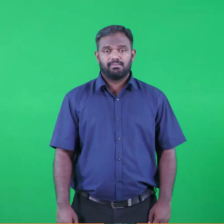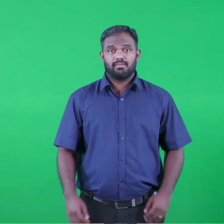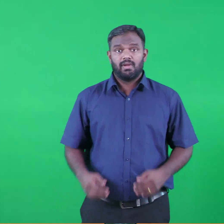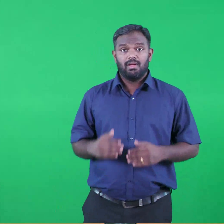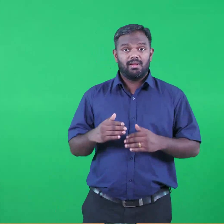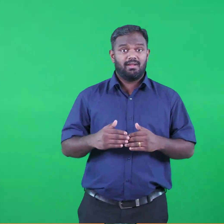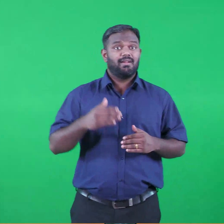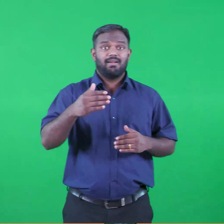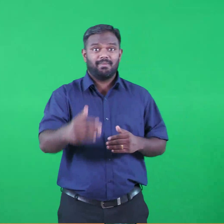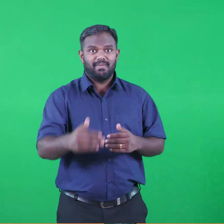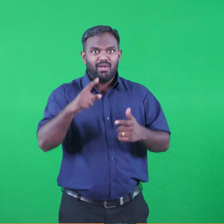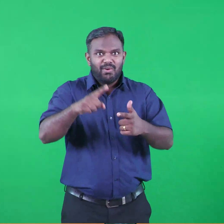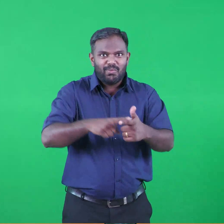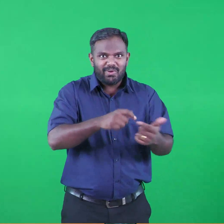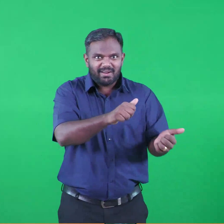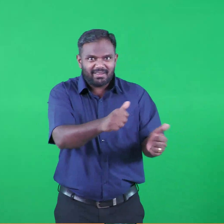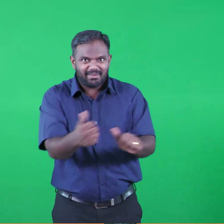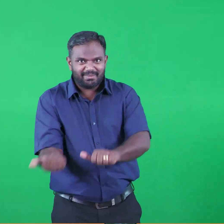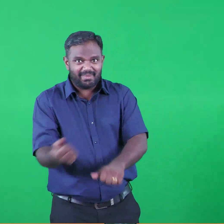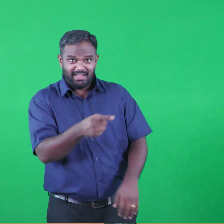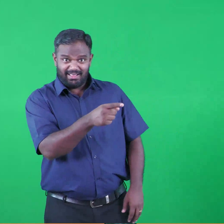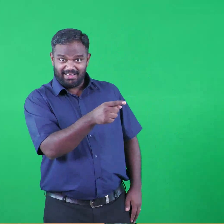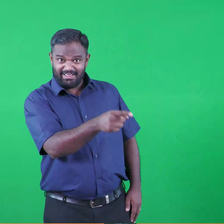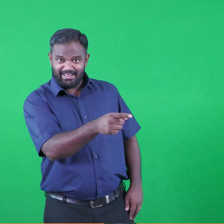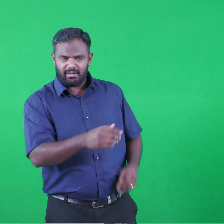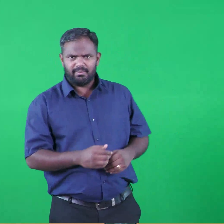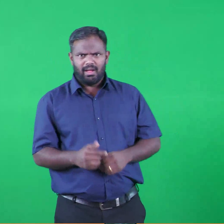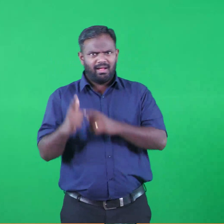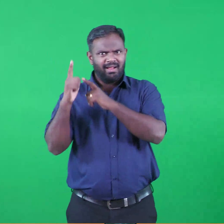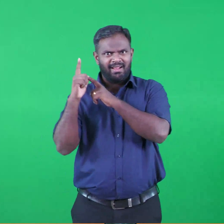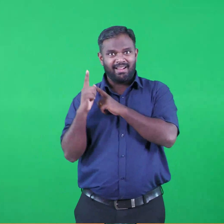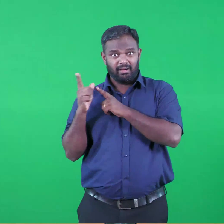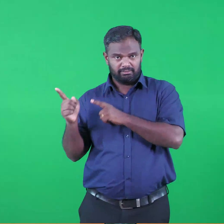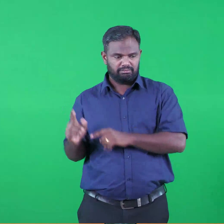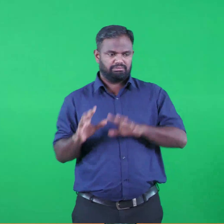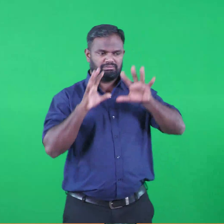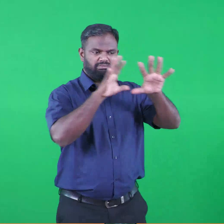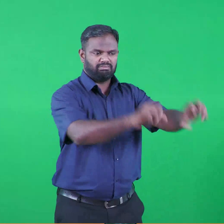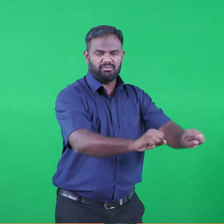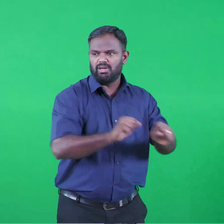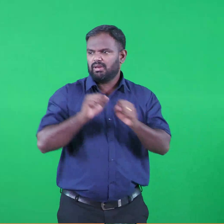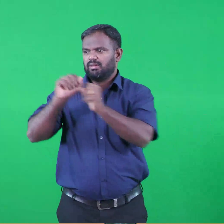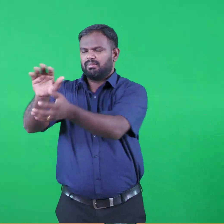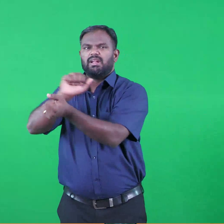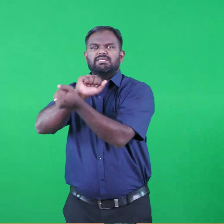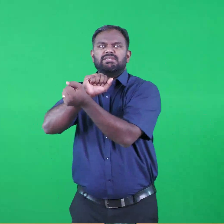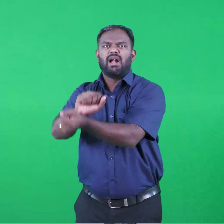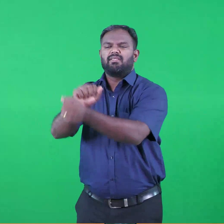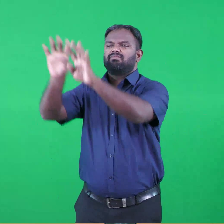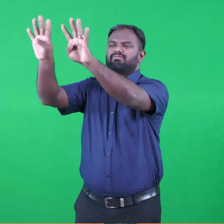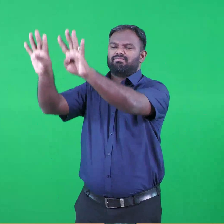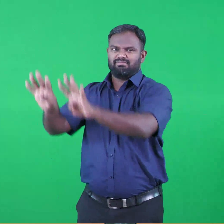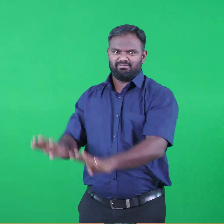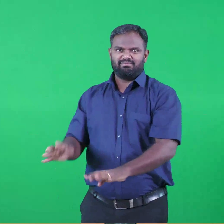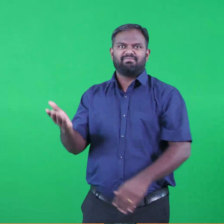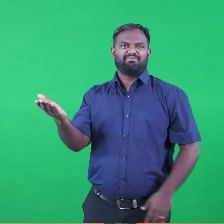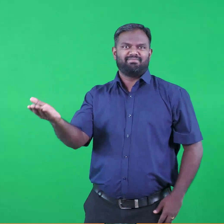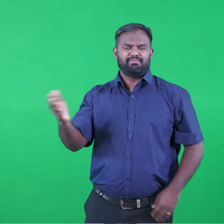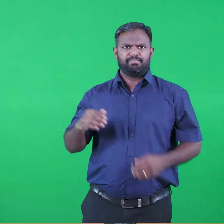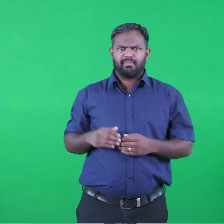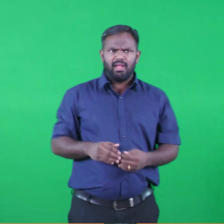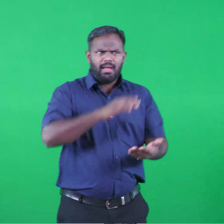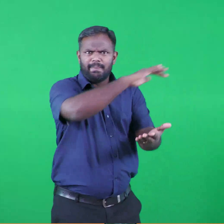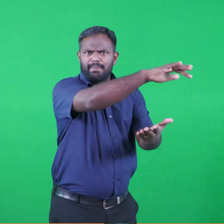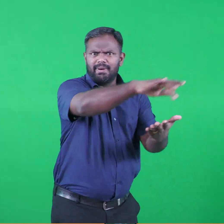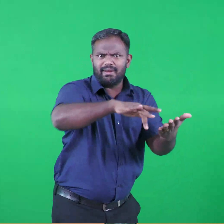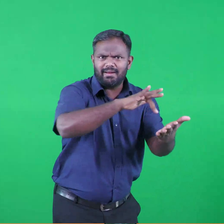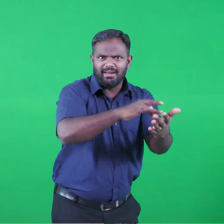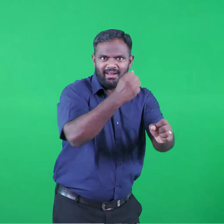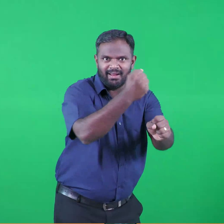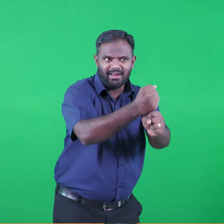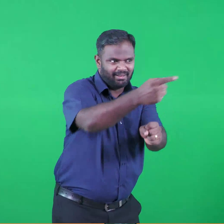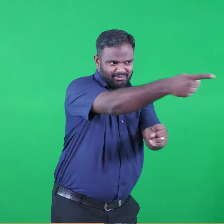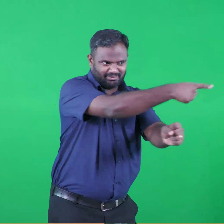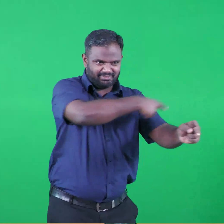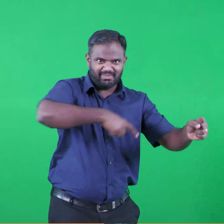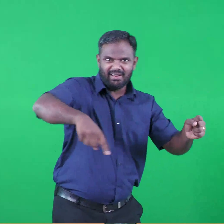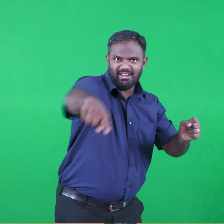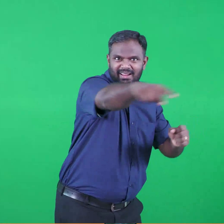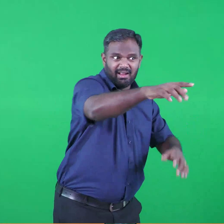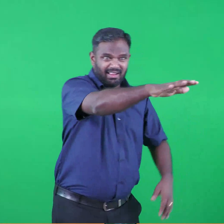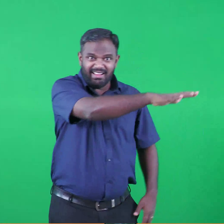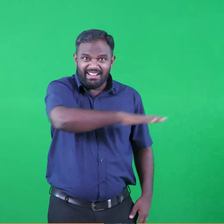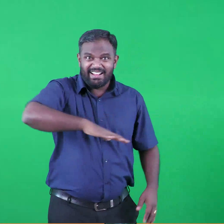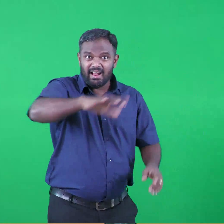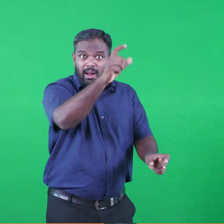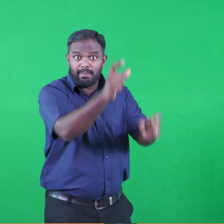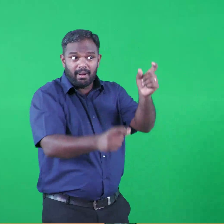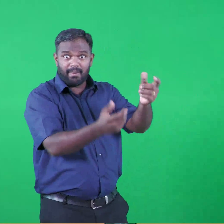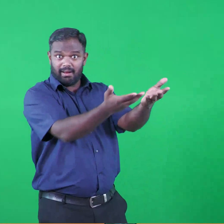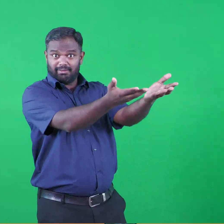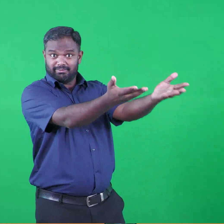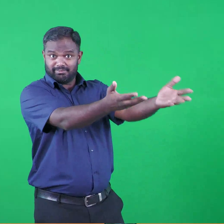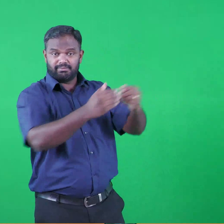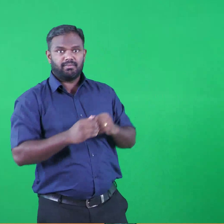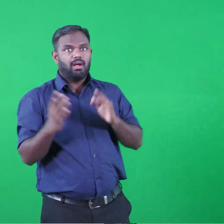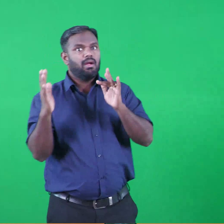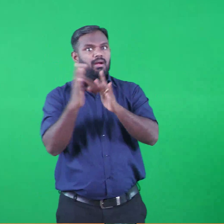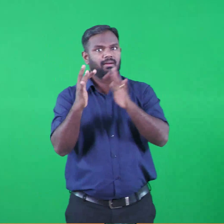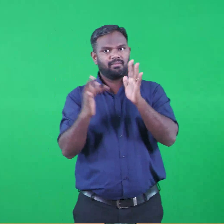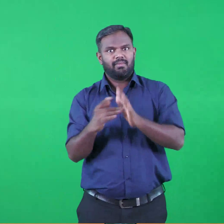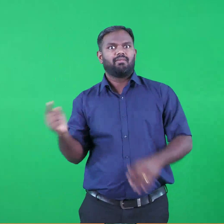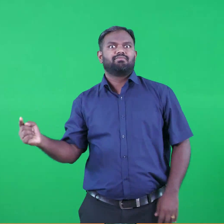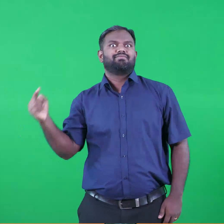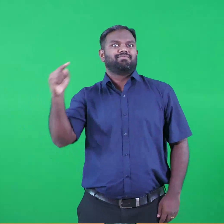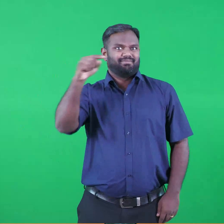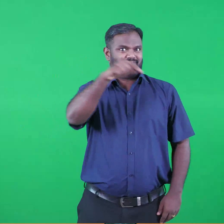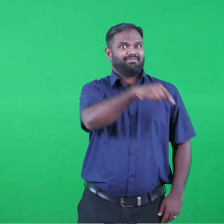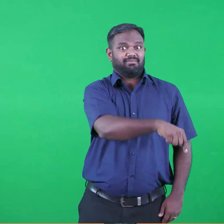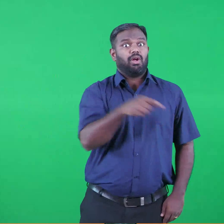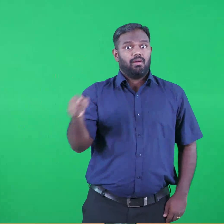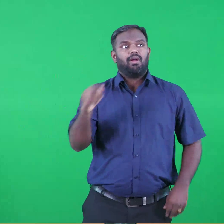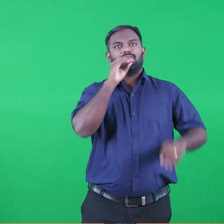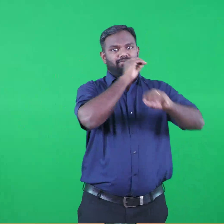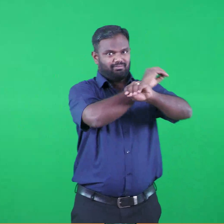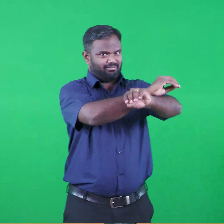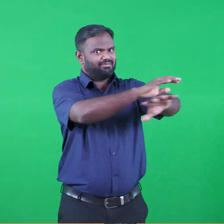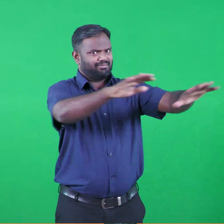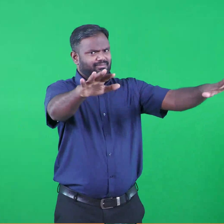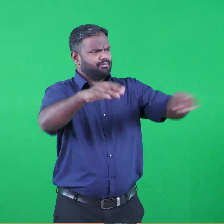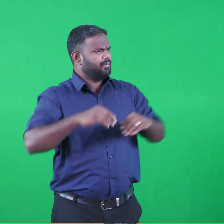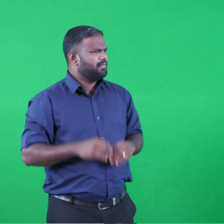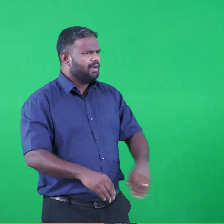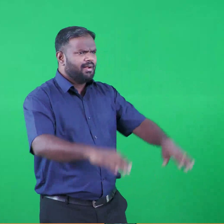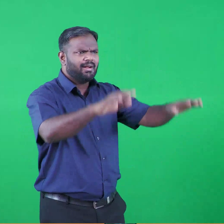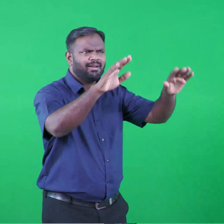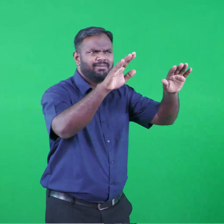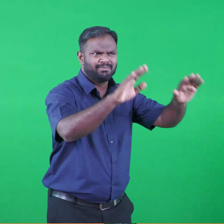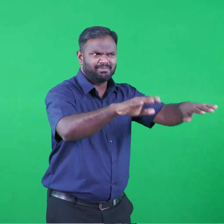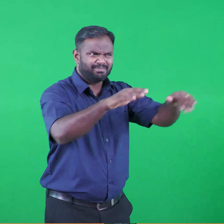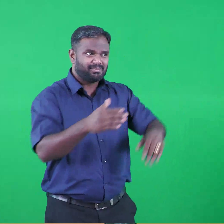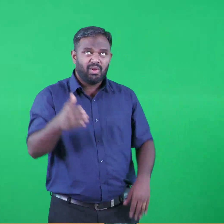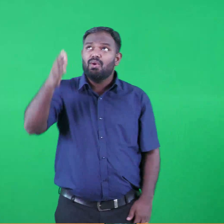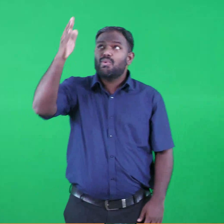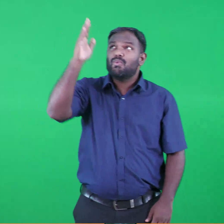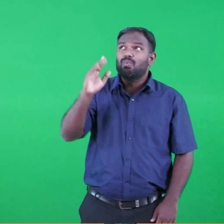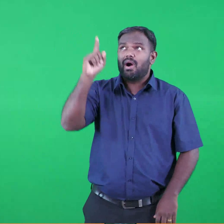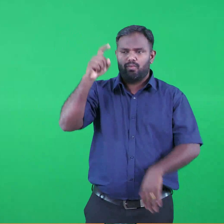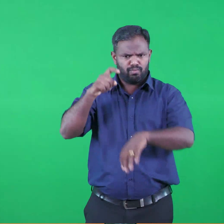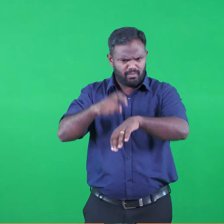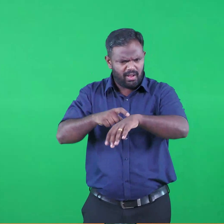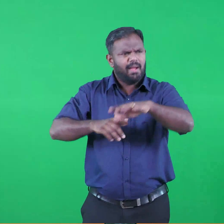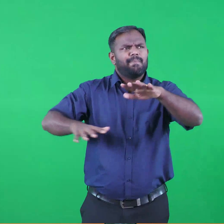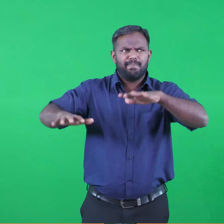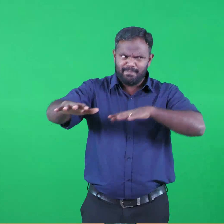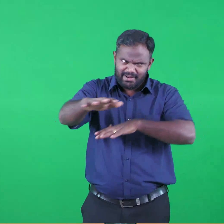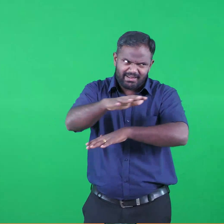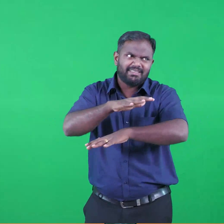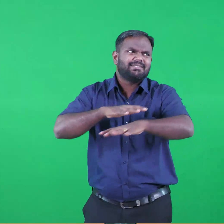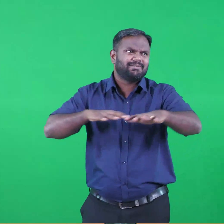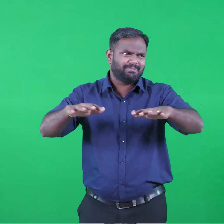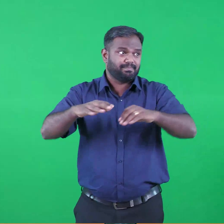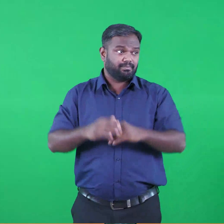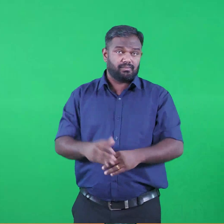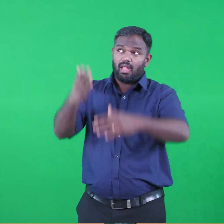After the arrest of John, Jesus went into Galilee and proclaimed the gospel of God.